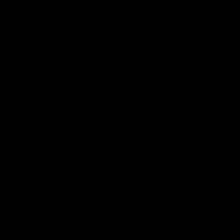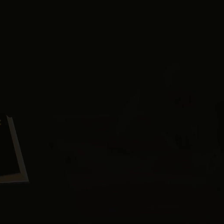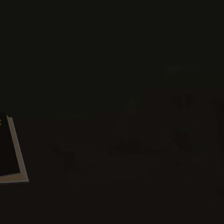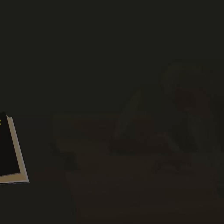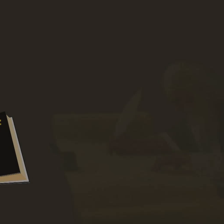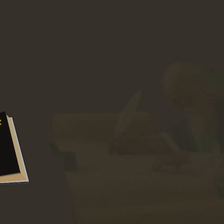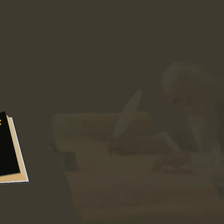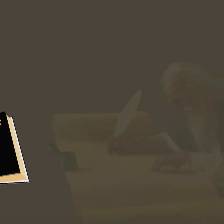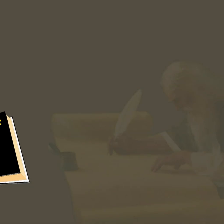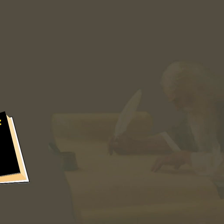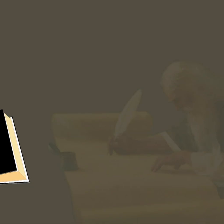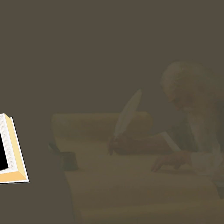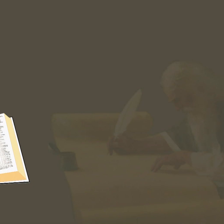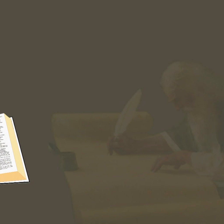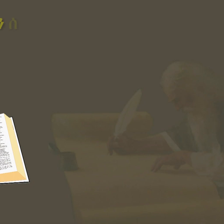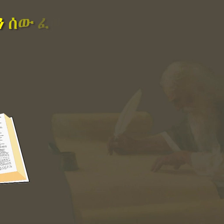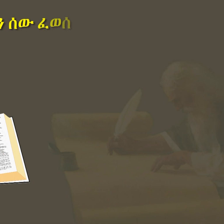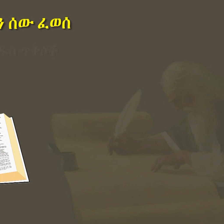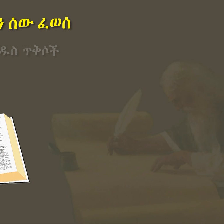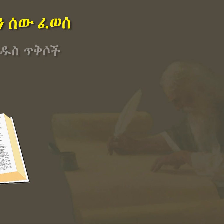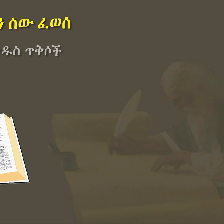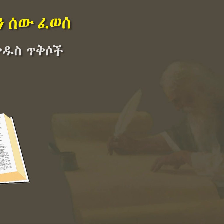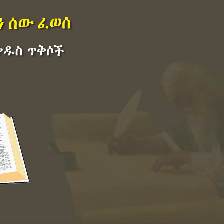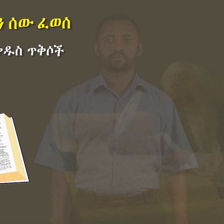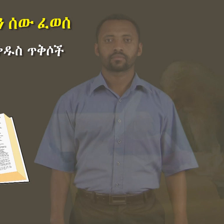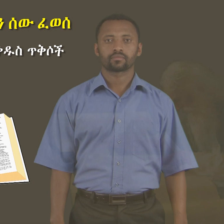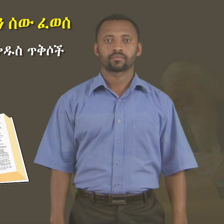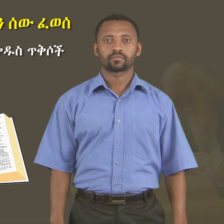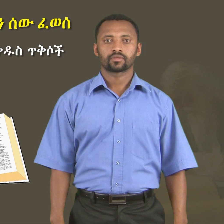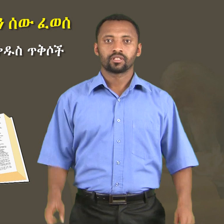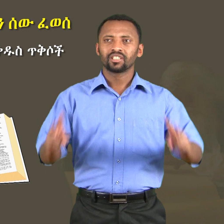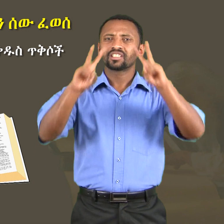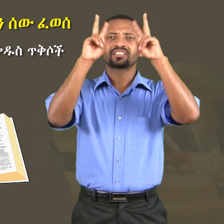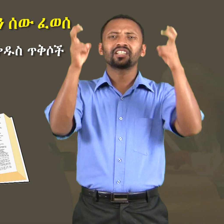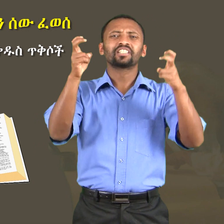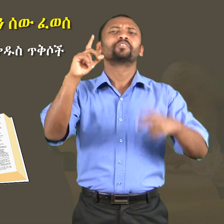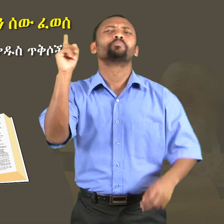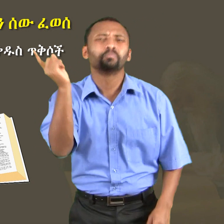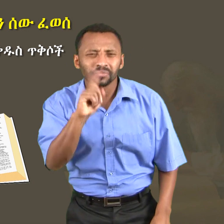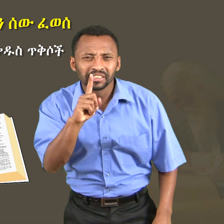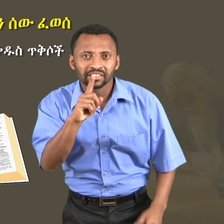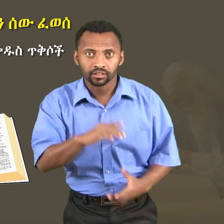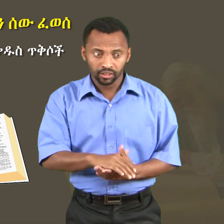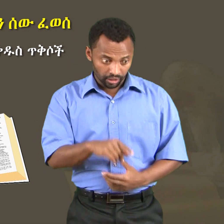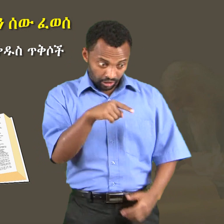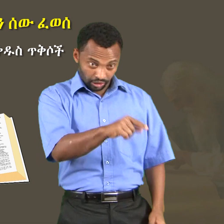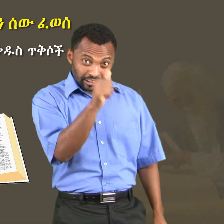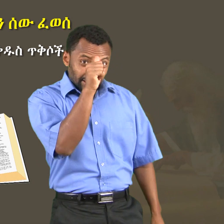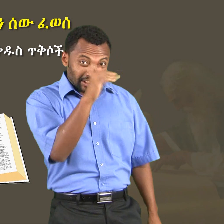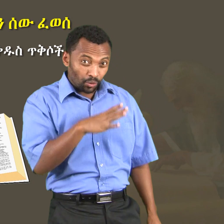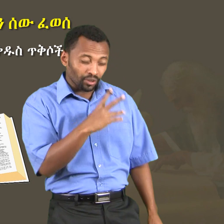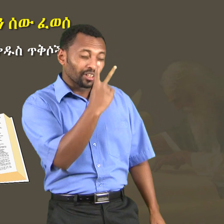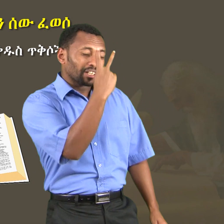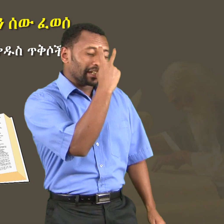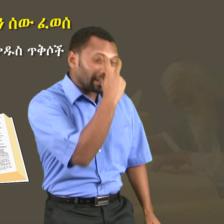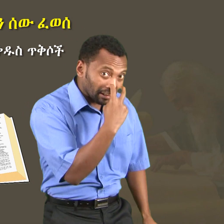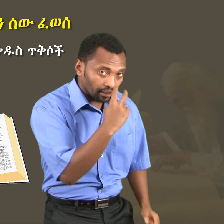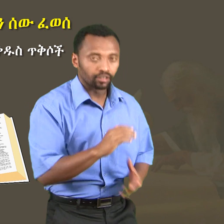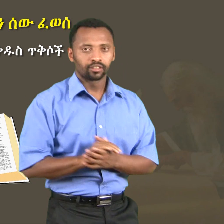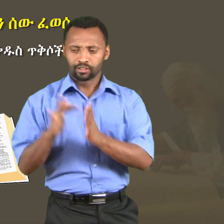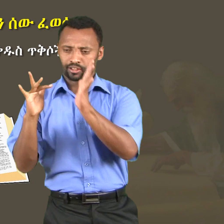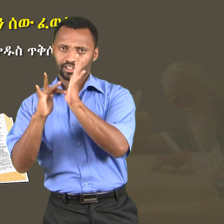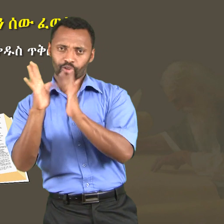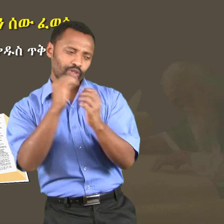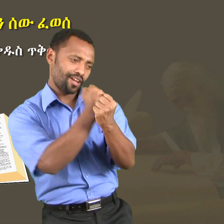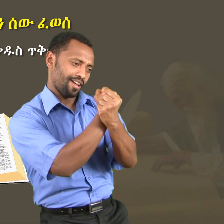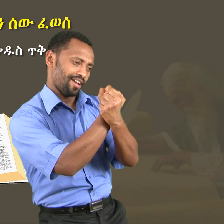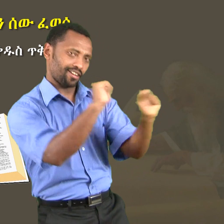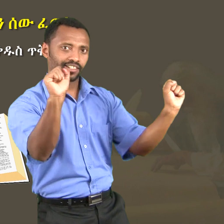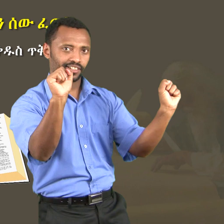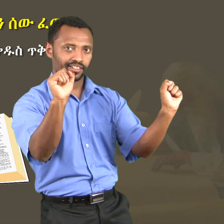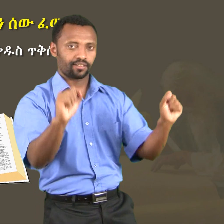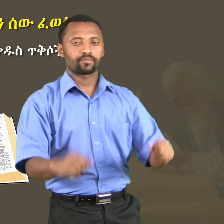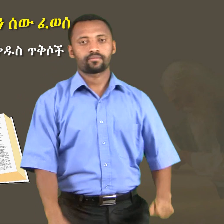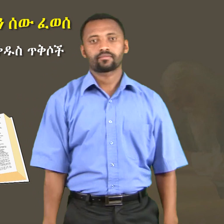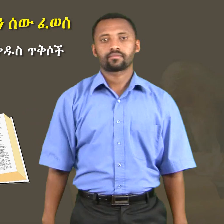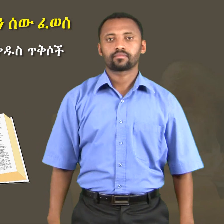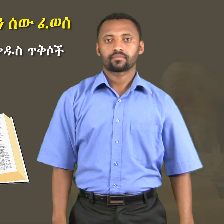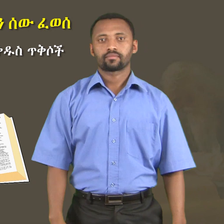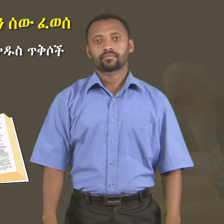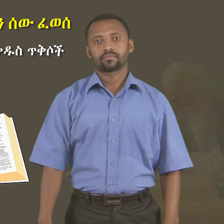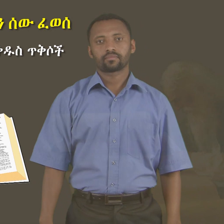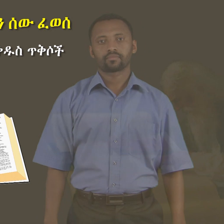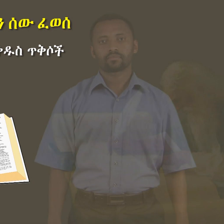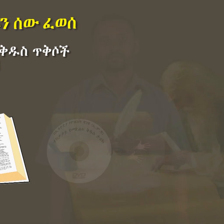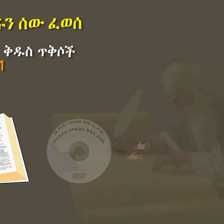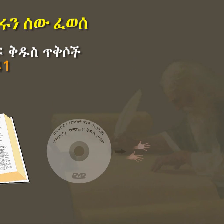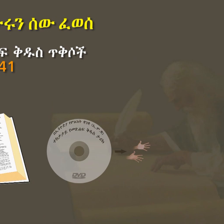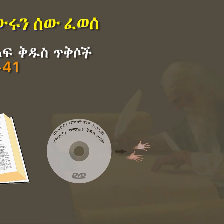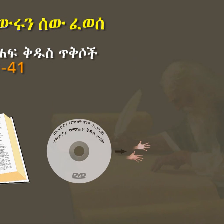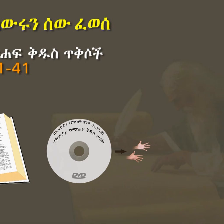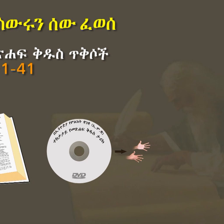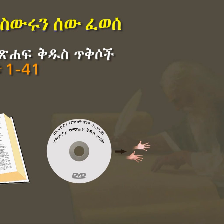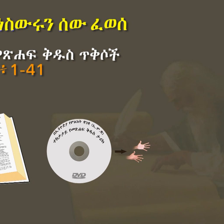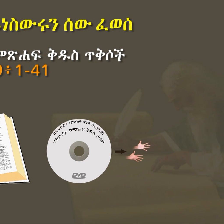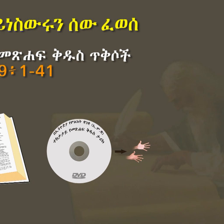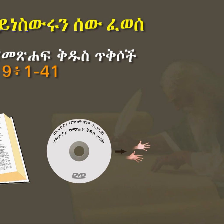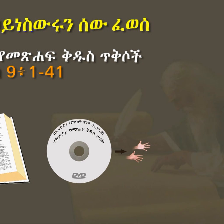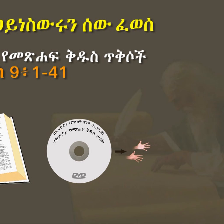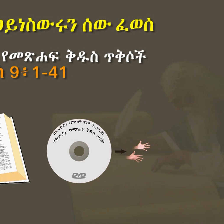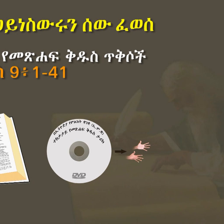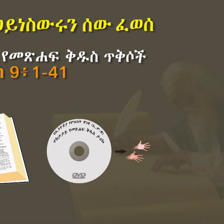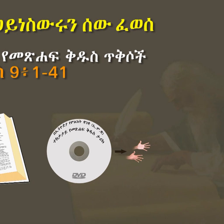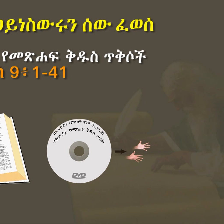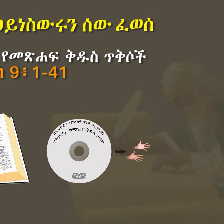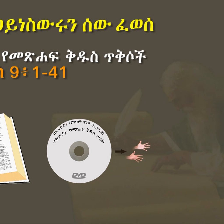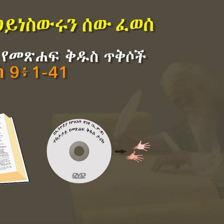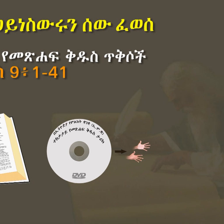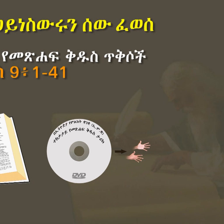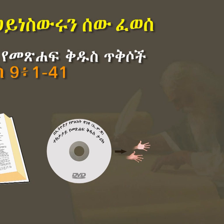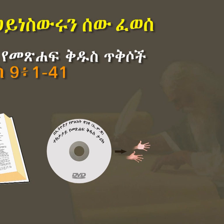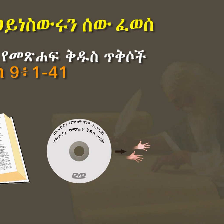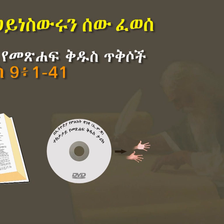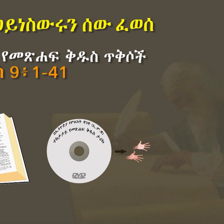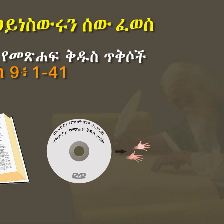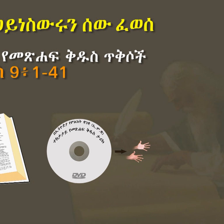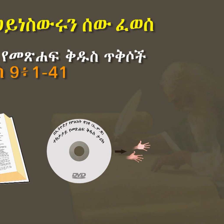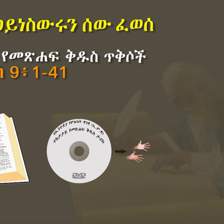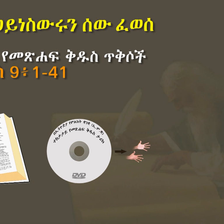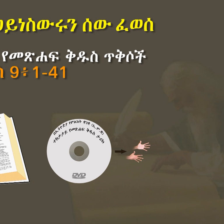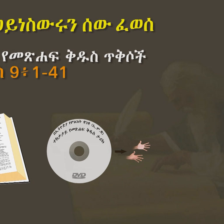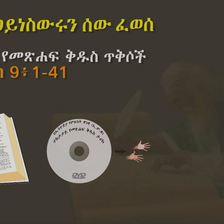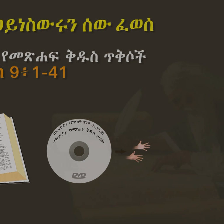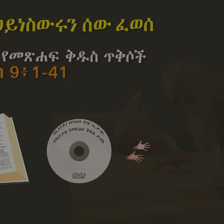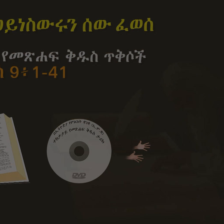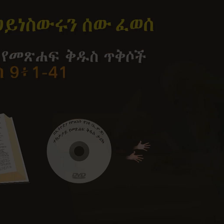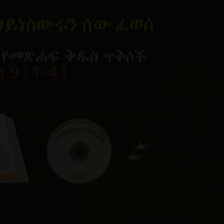Jesus heals blind man